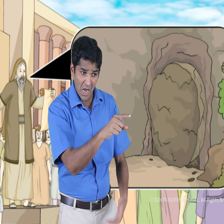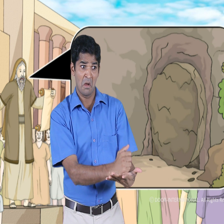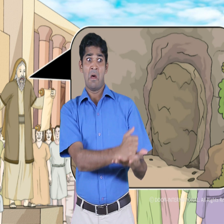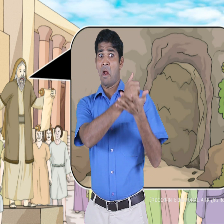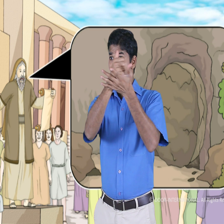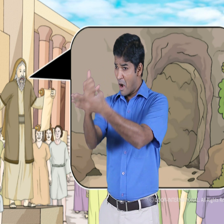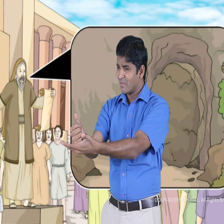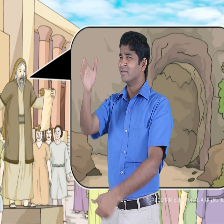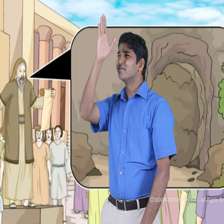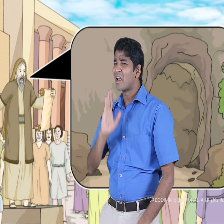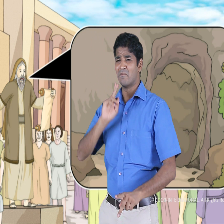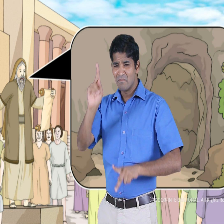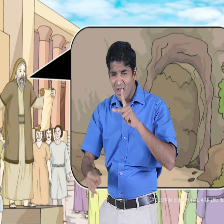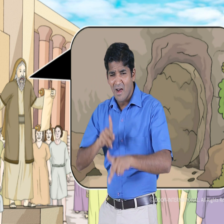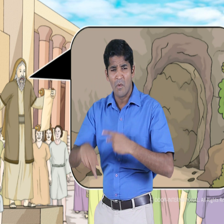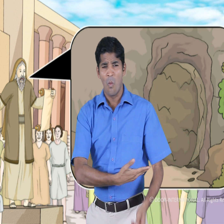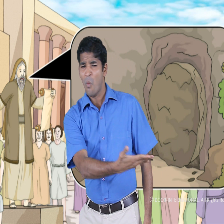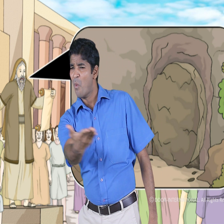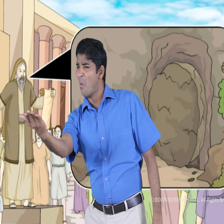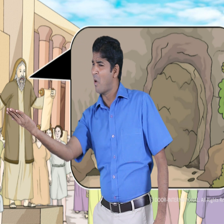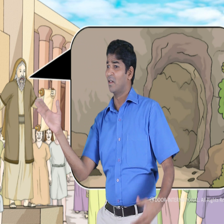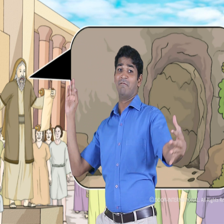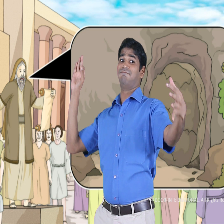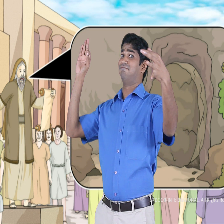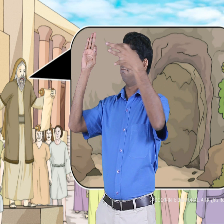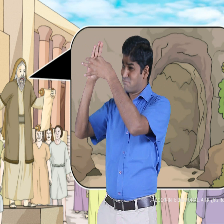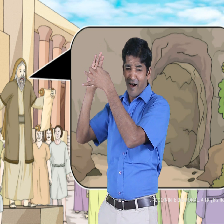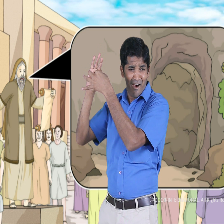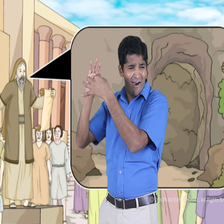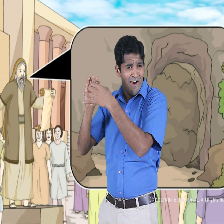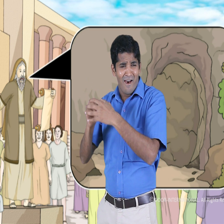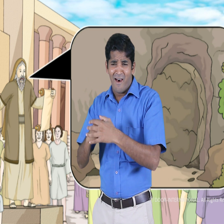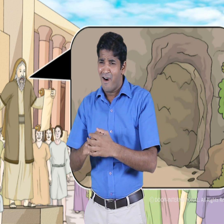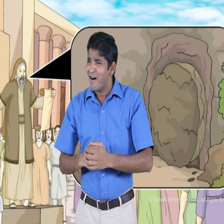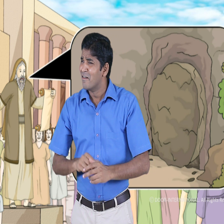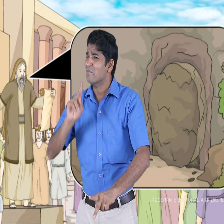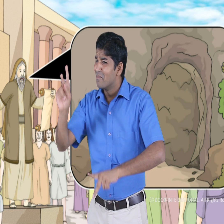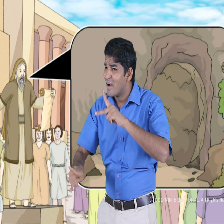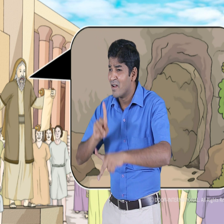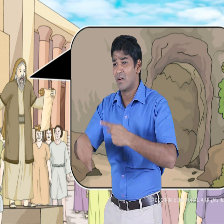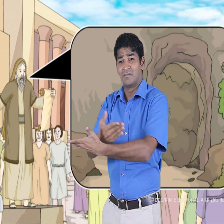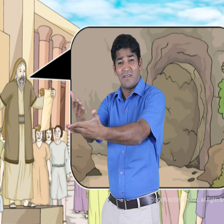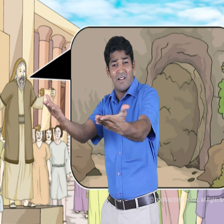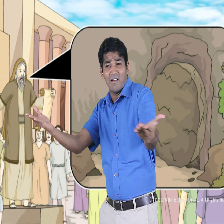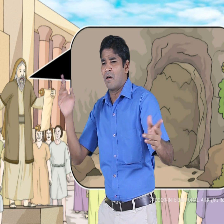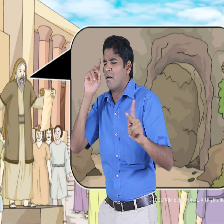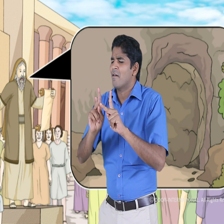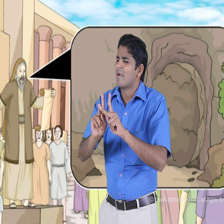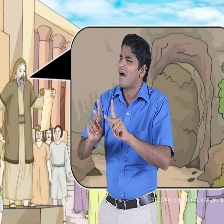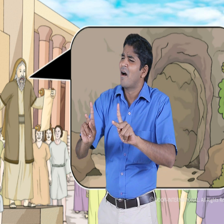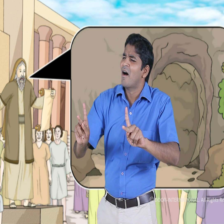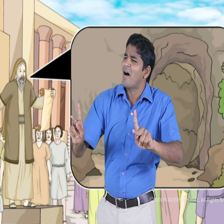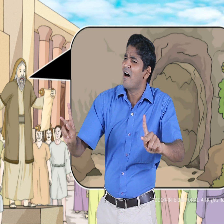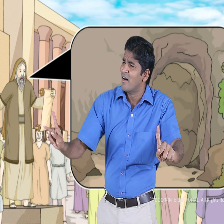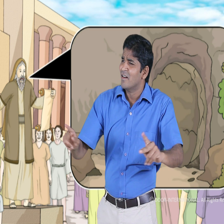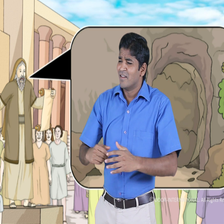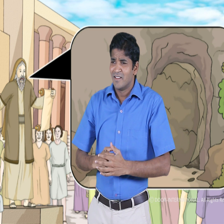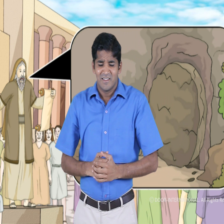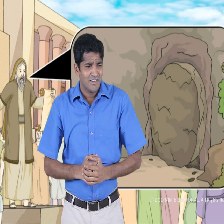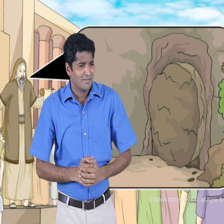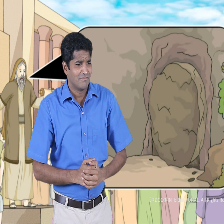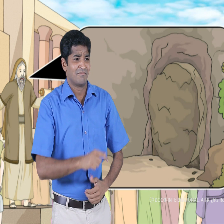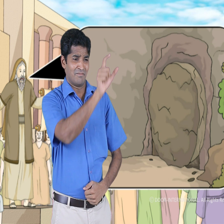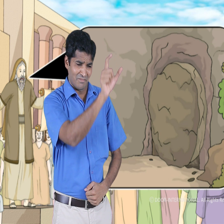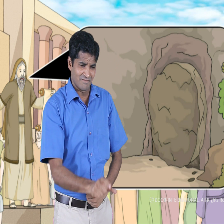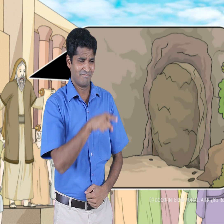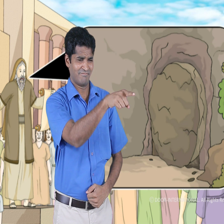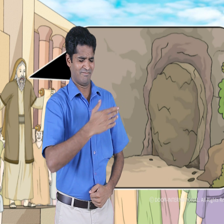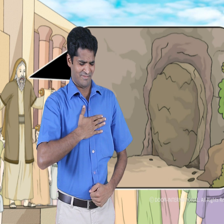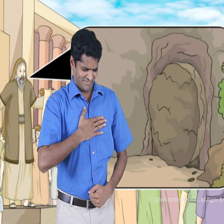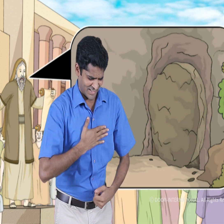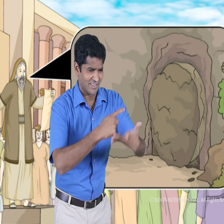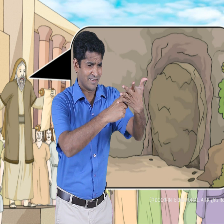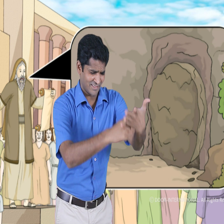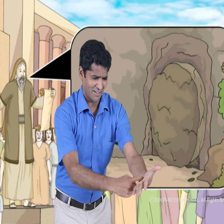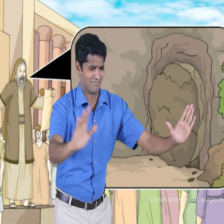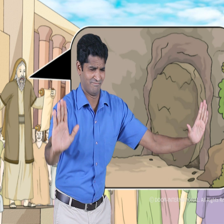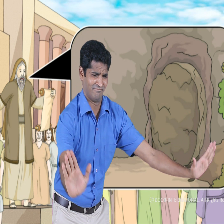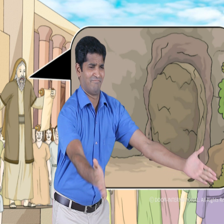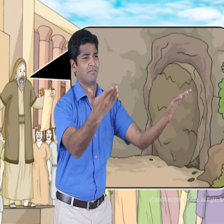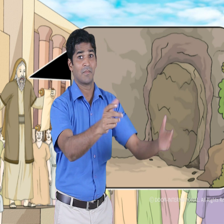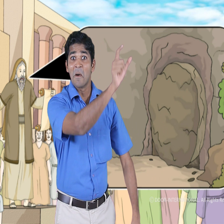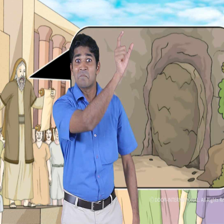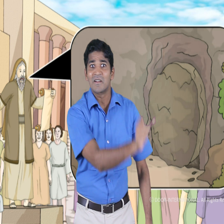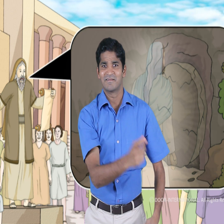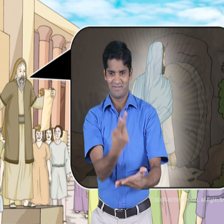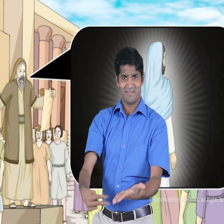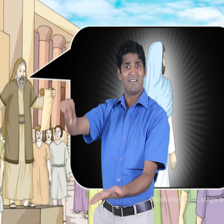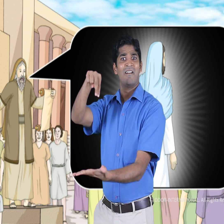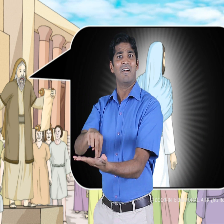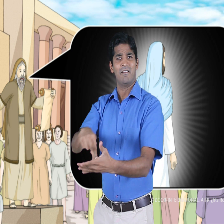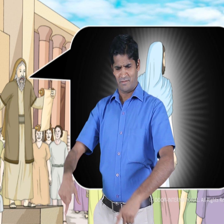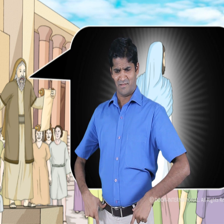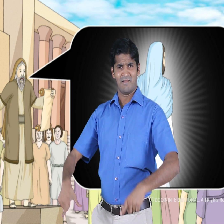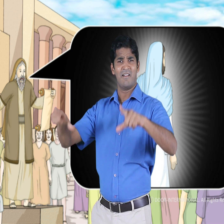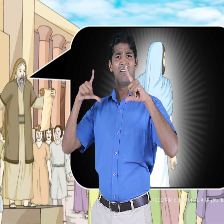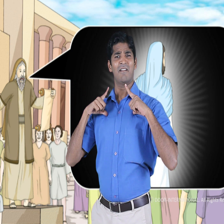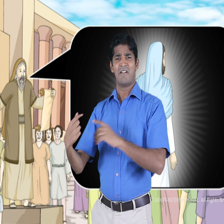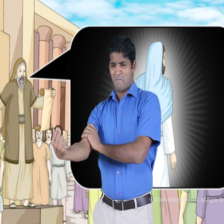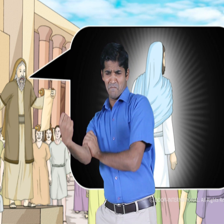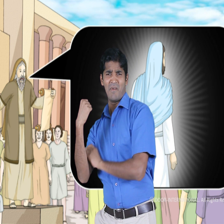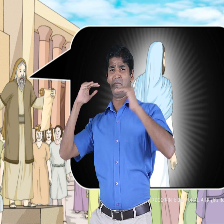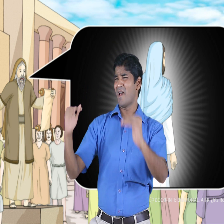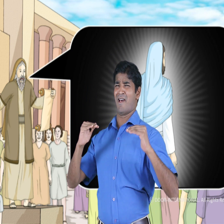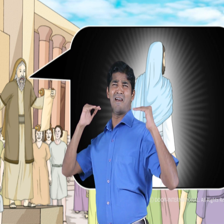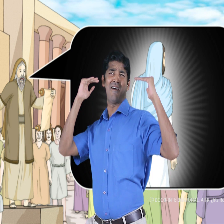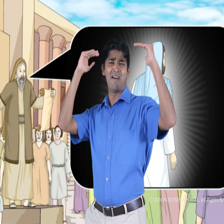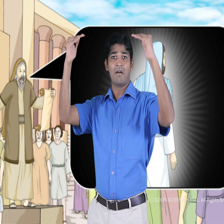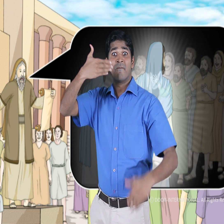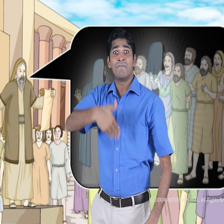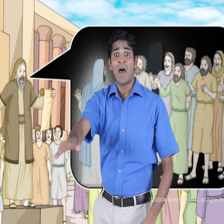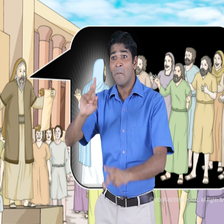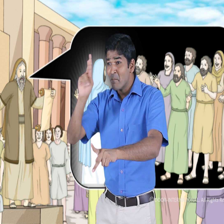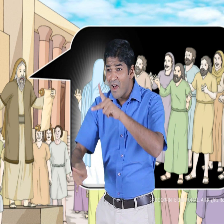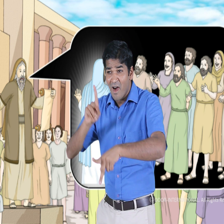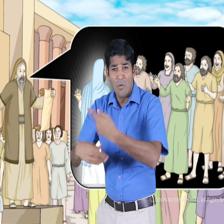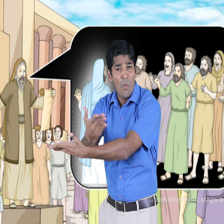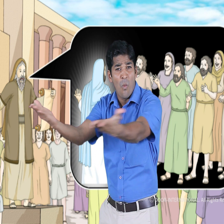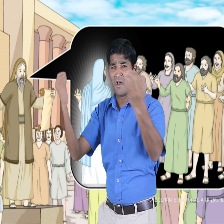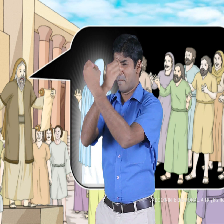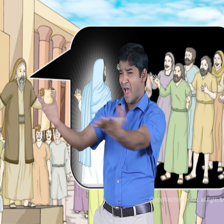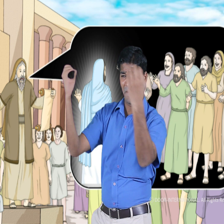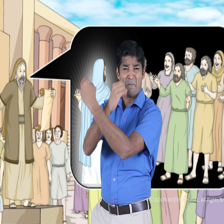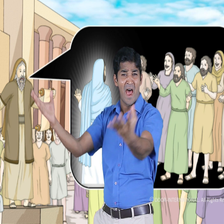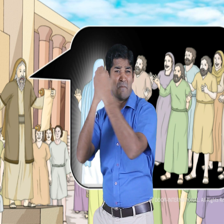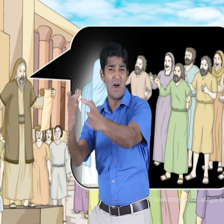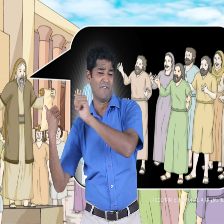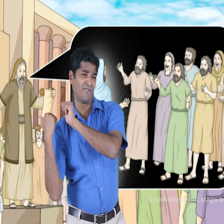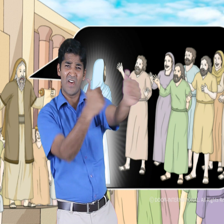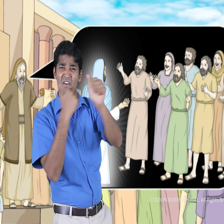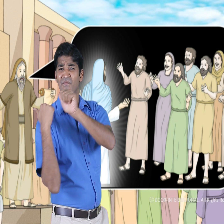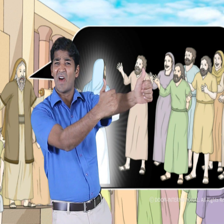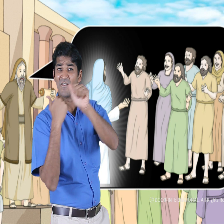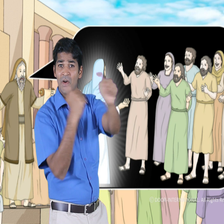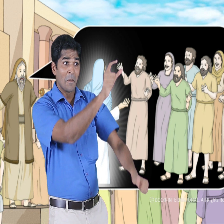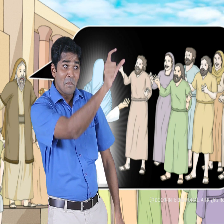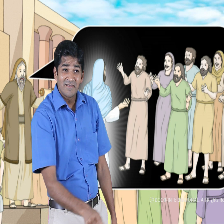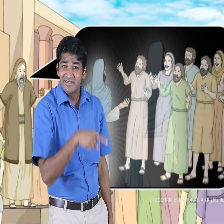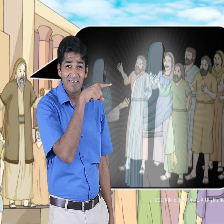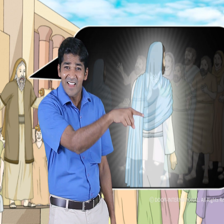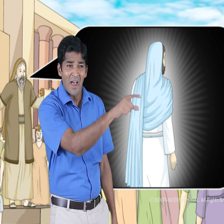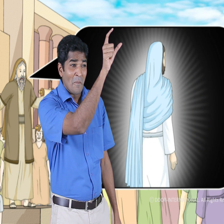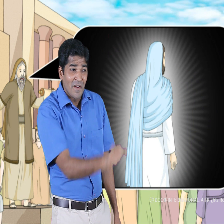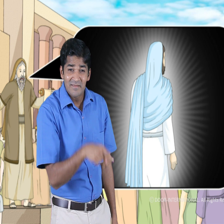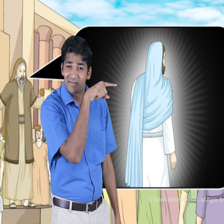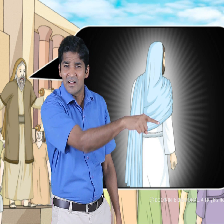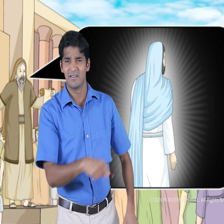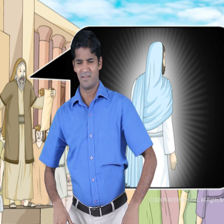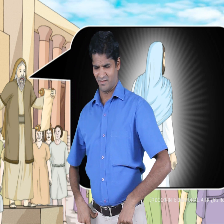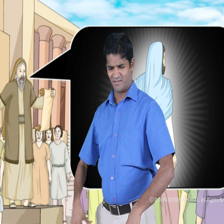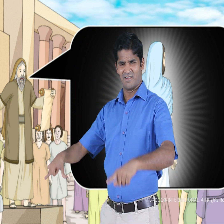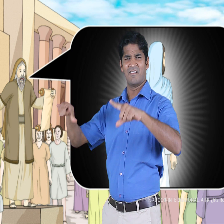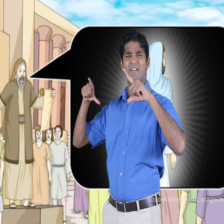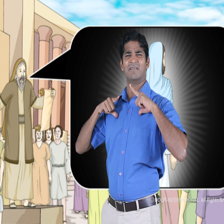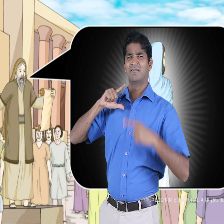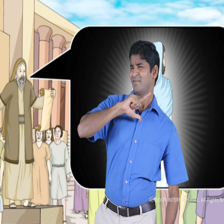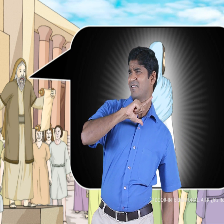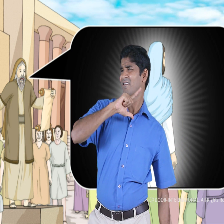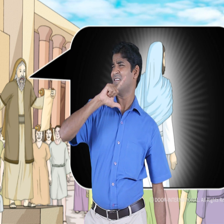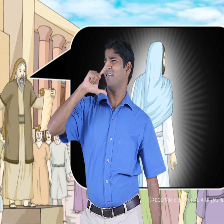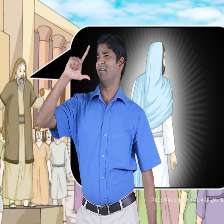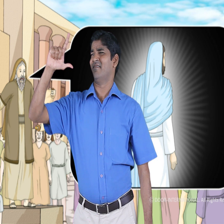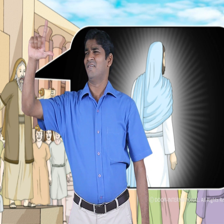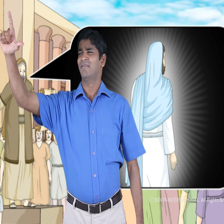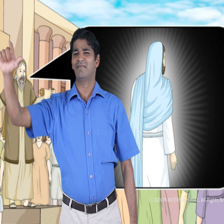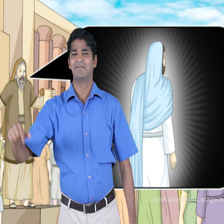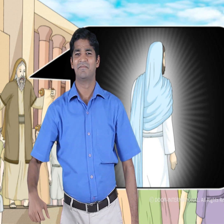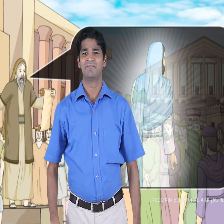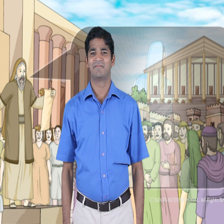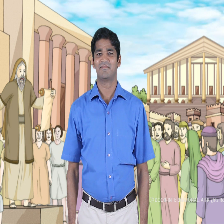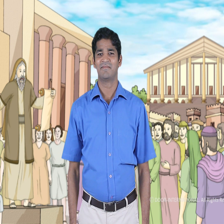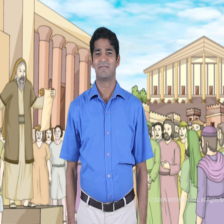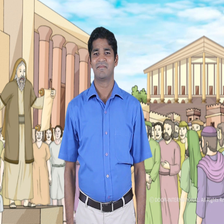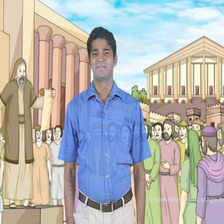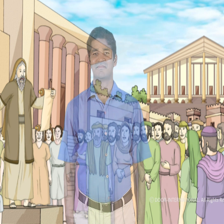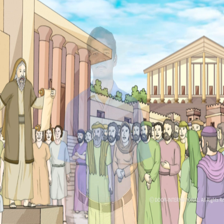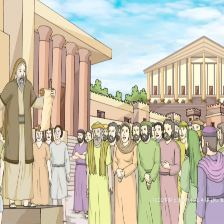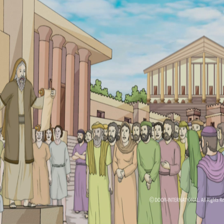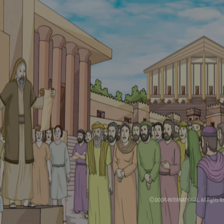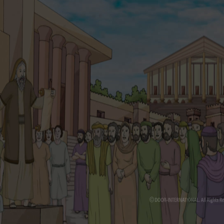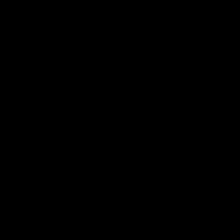This is the word of the LORD that came to Micah the Moreshite in the days of Jotham, Ahaz, and Hezekiah, kings of Judah—what he saw regarding Samaria and Jerusalem: But you, Bethlehem Ephrathah, who are small among the clans of Judah, out of you will come forth for Me One to be ruler over Israel — One whose origins are of old, from the days of eternity.